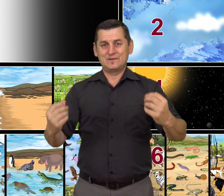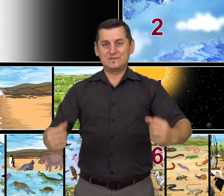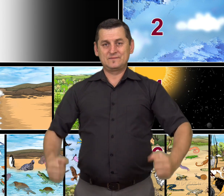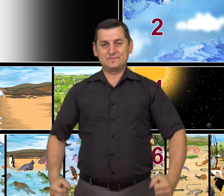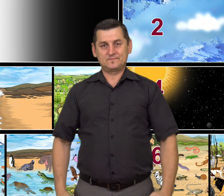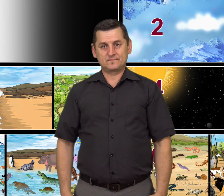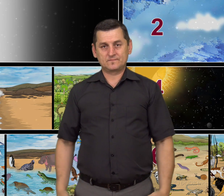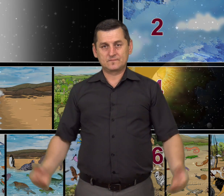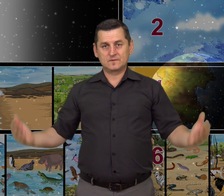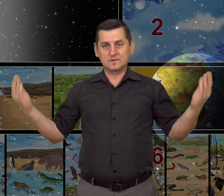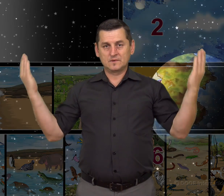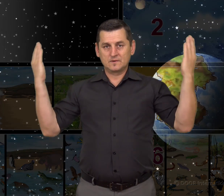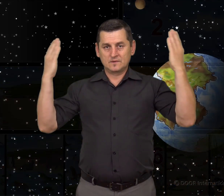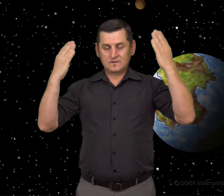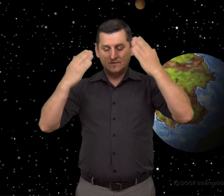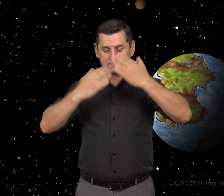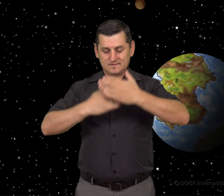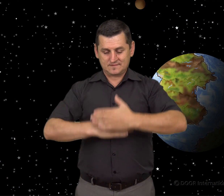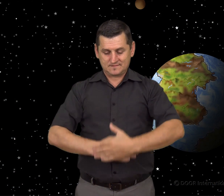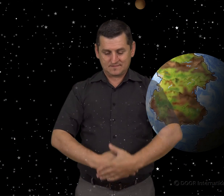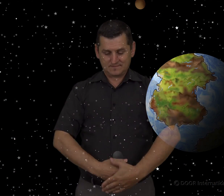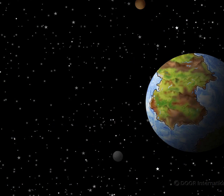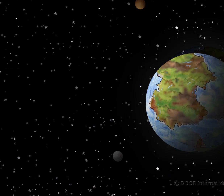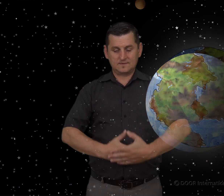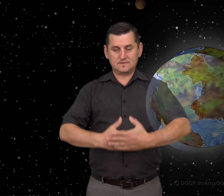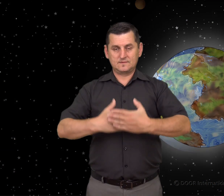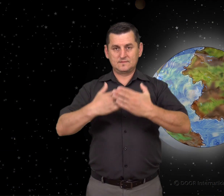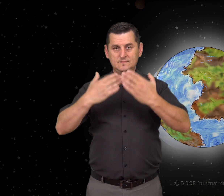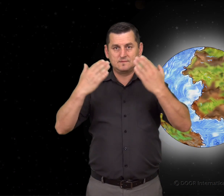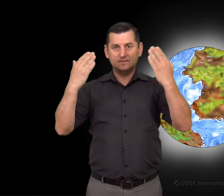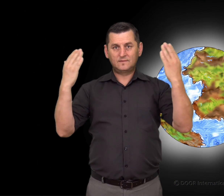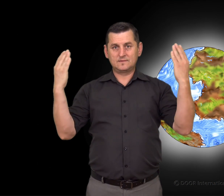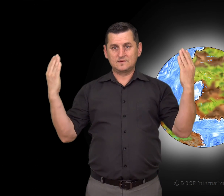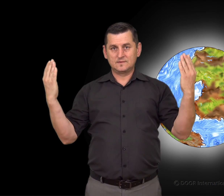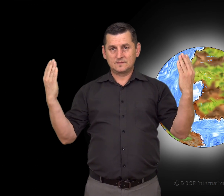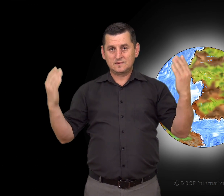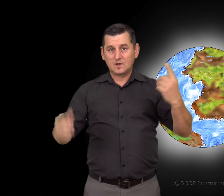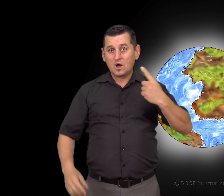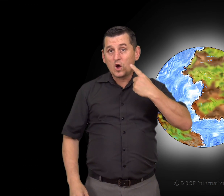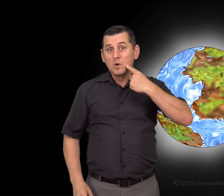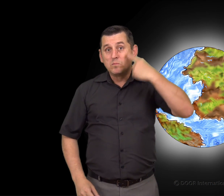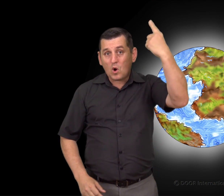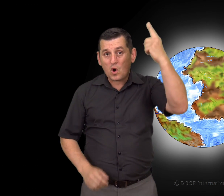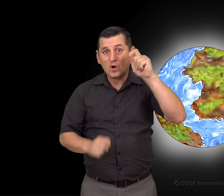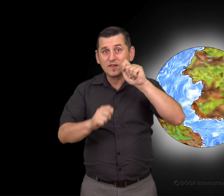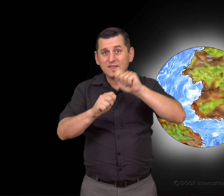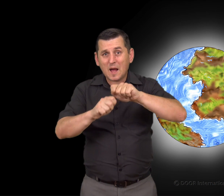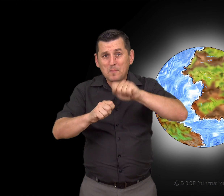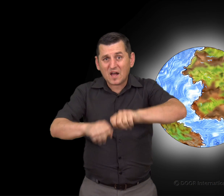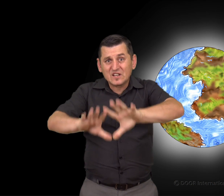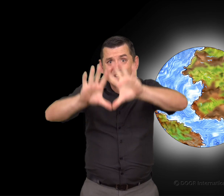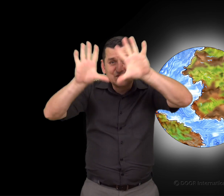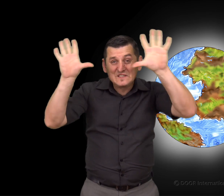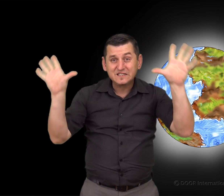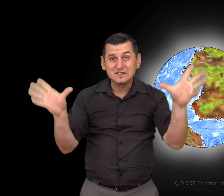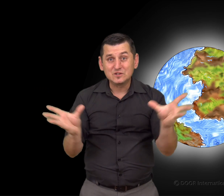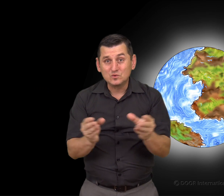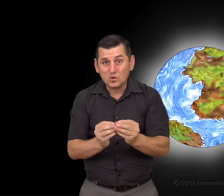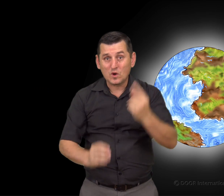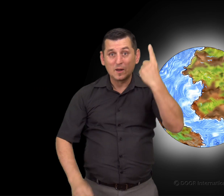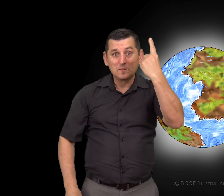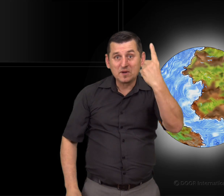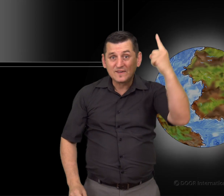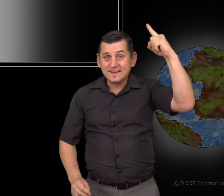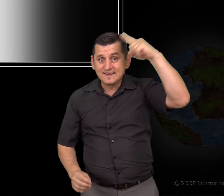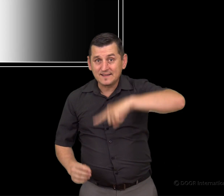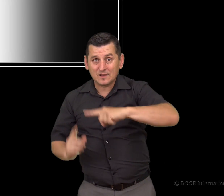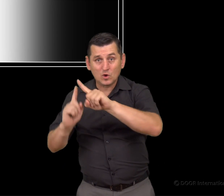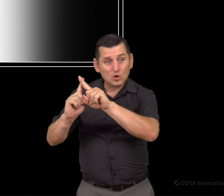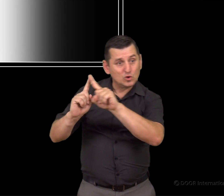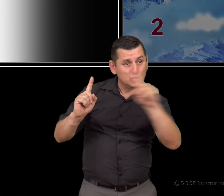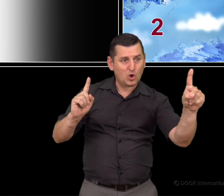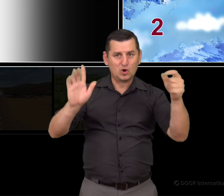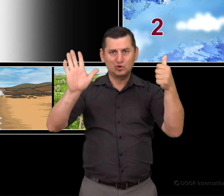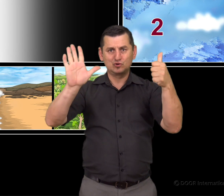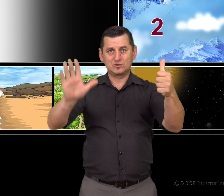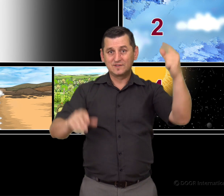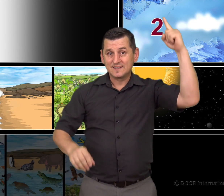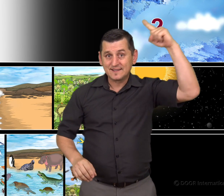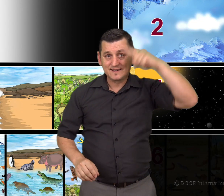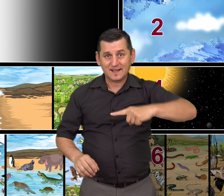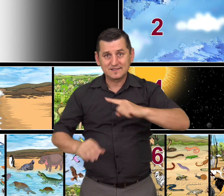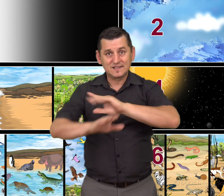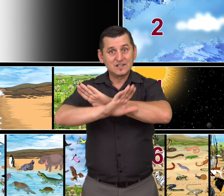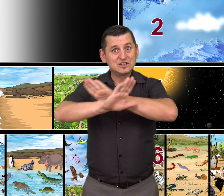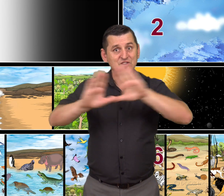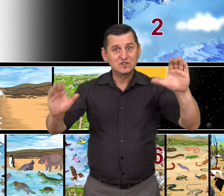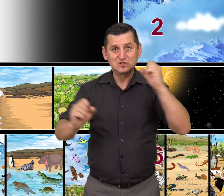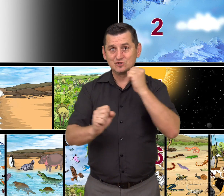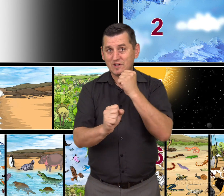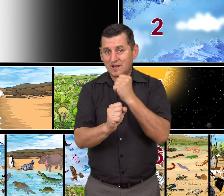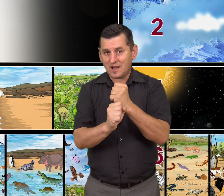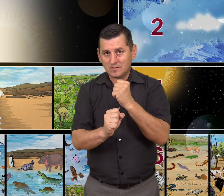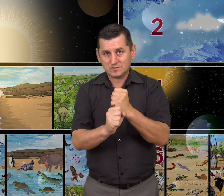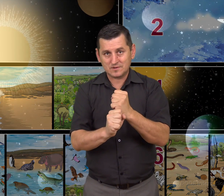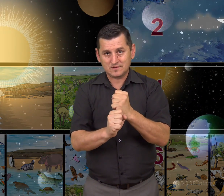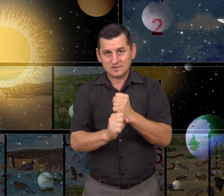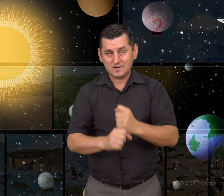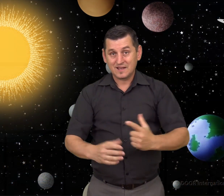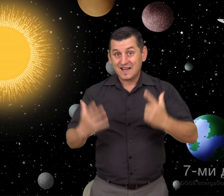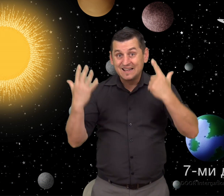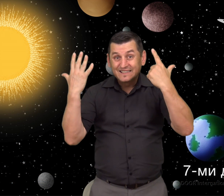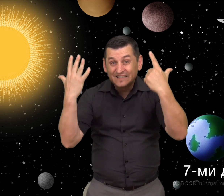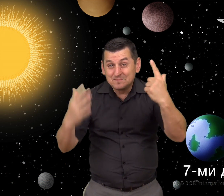And there was evening, and there was morning—the sixth day.